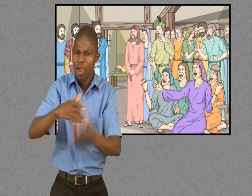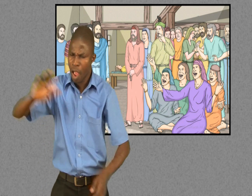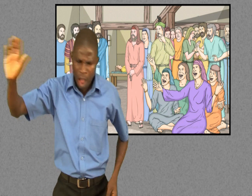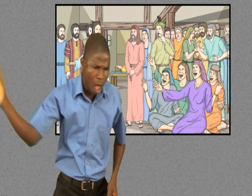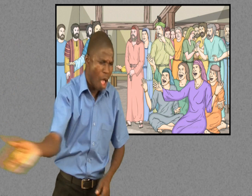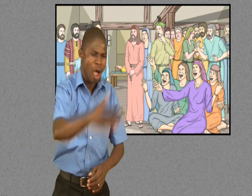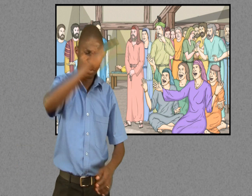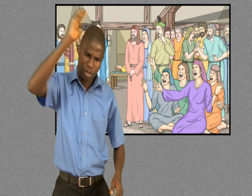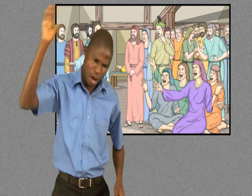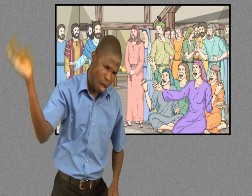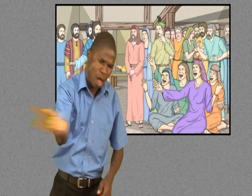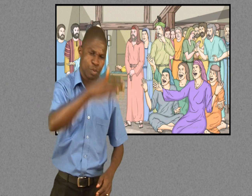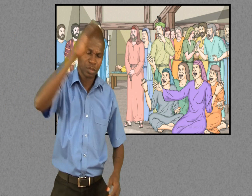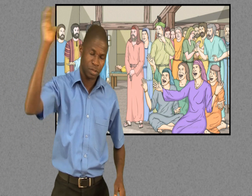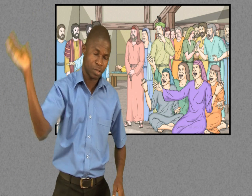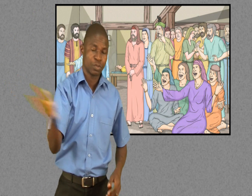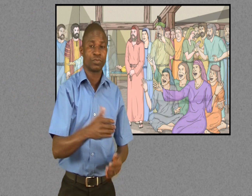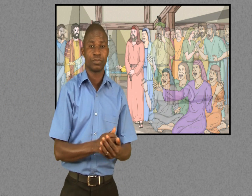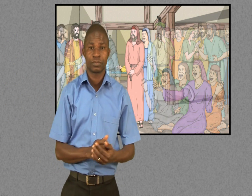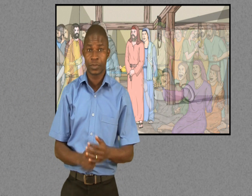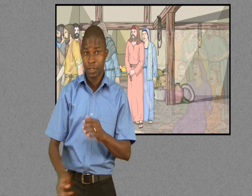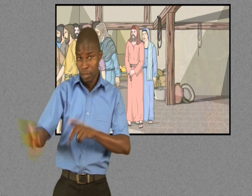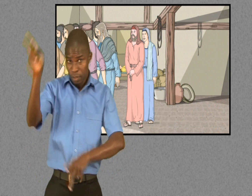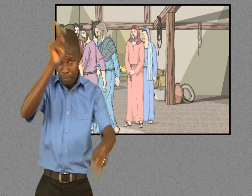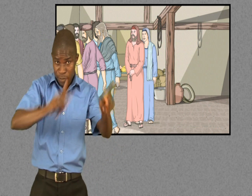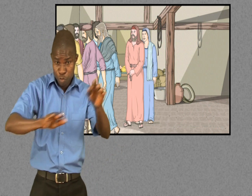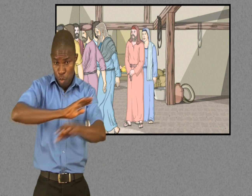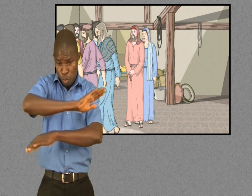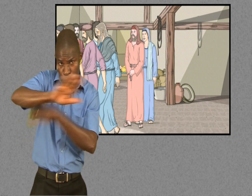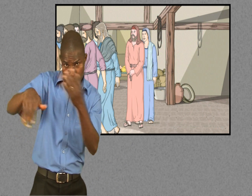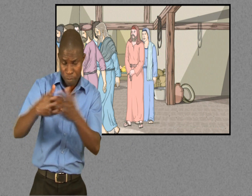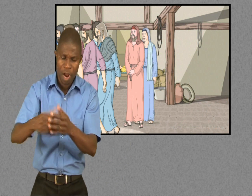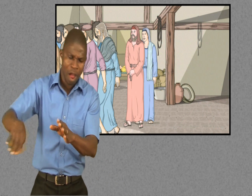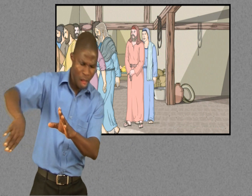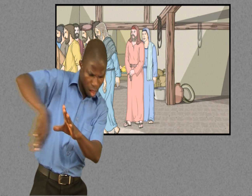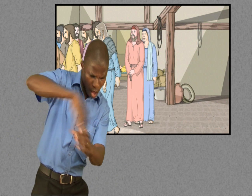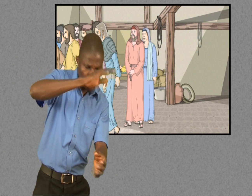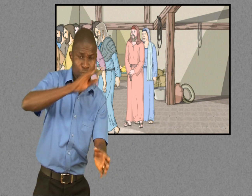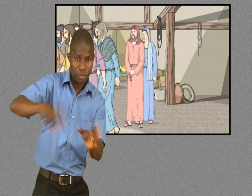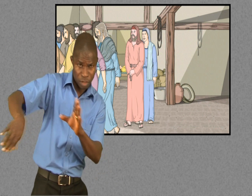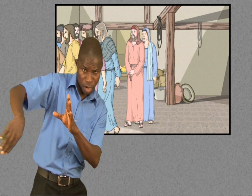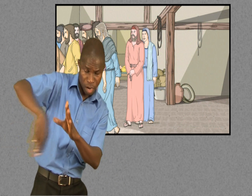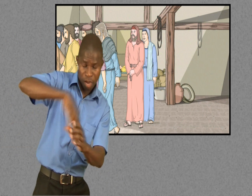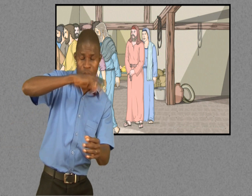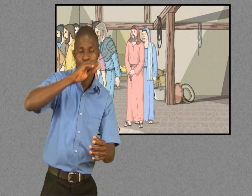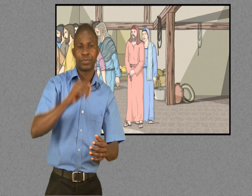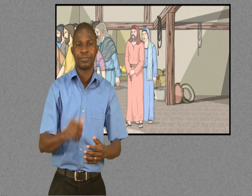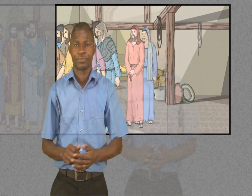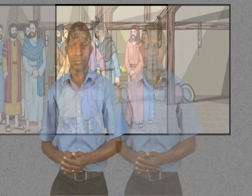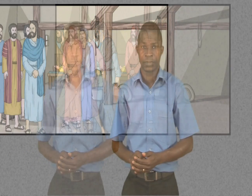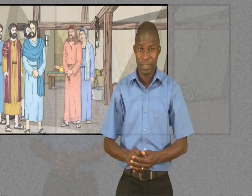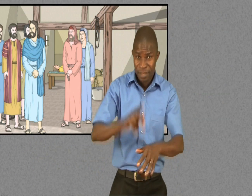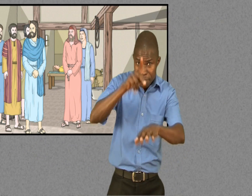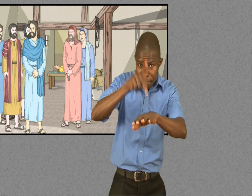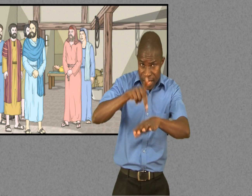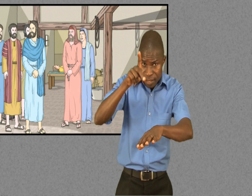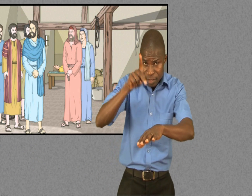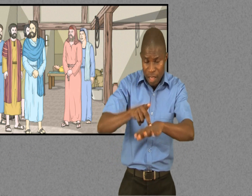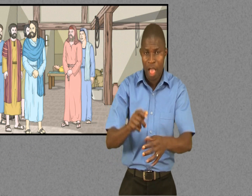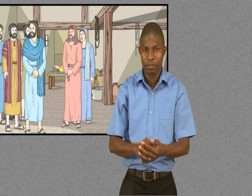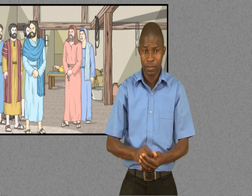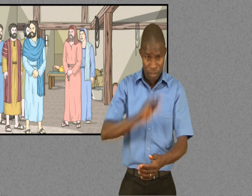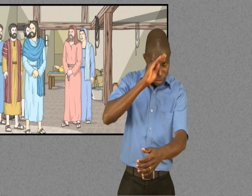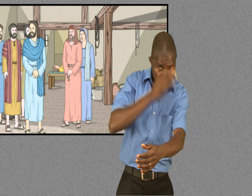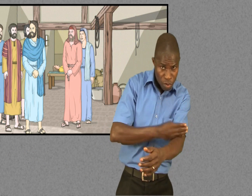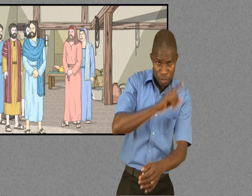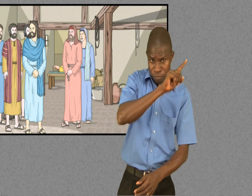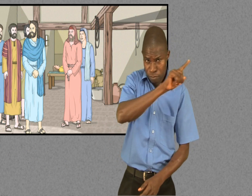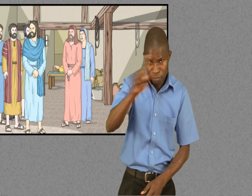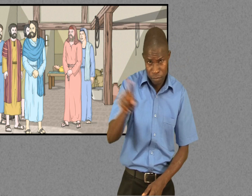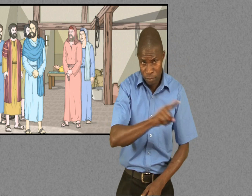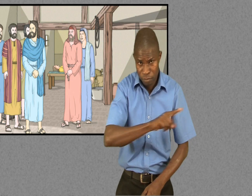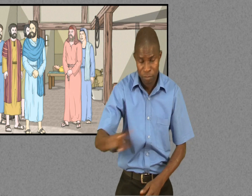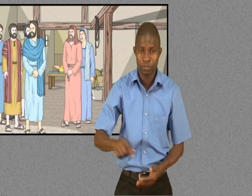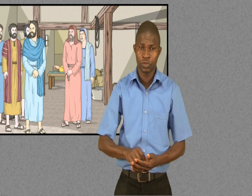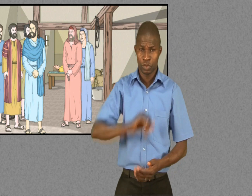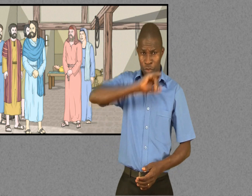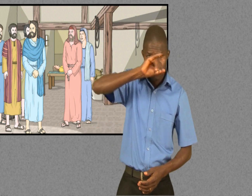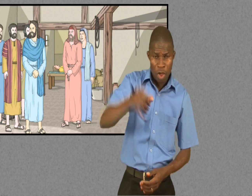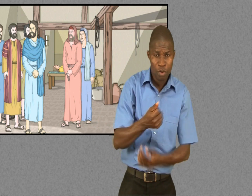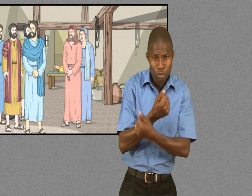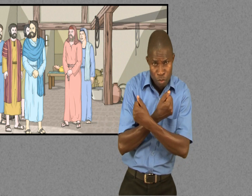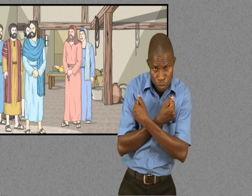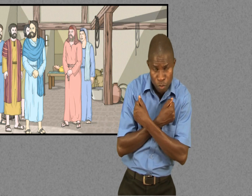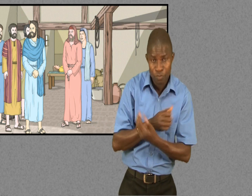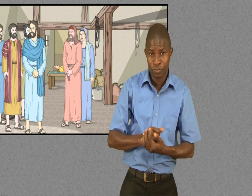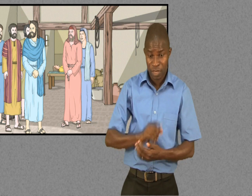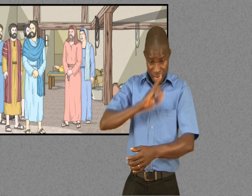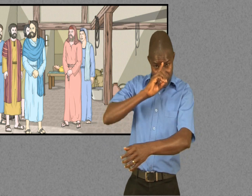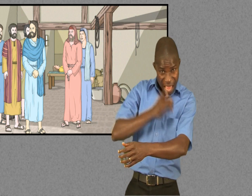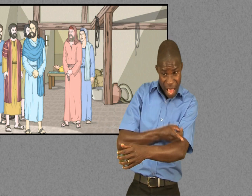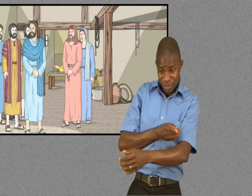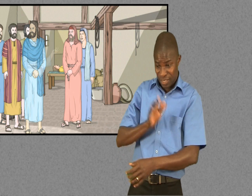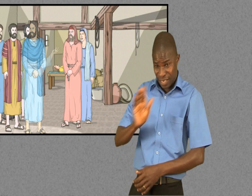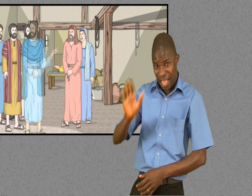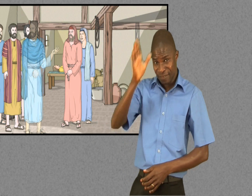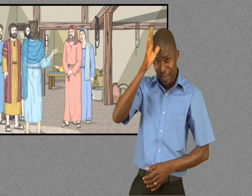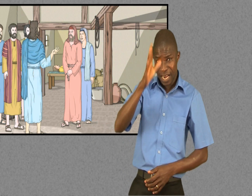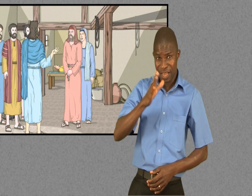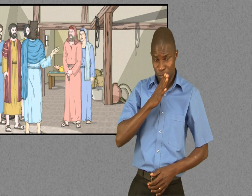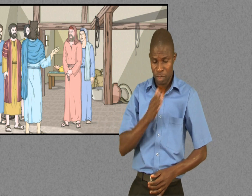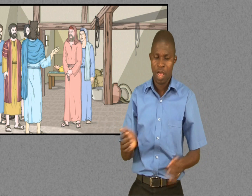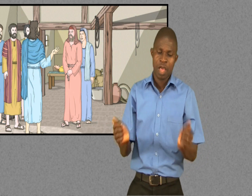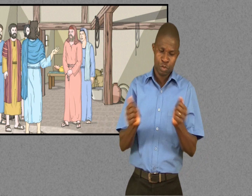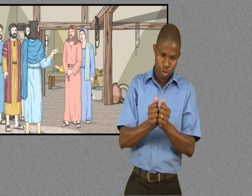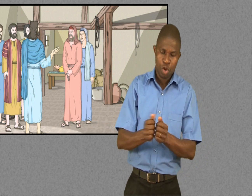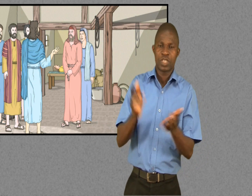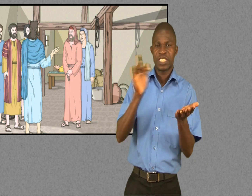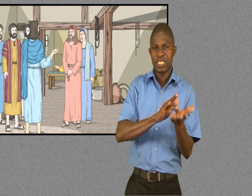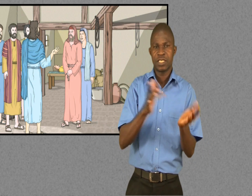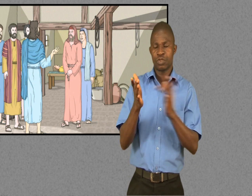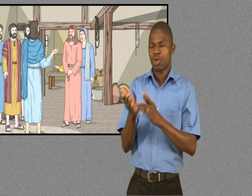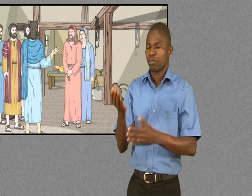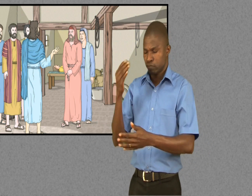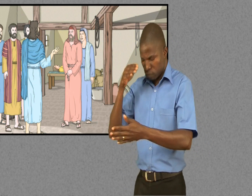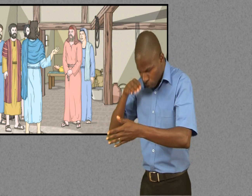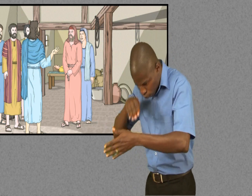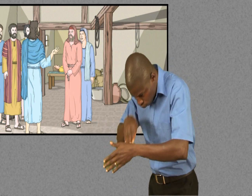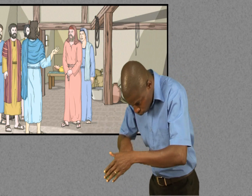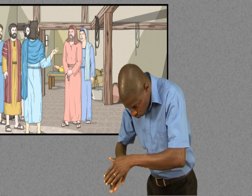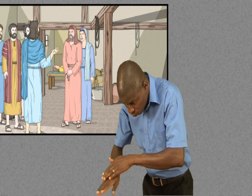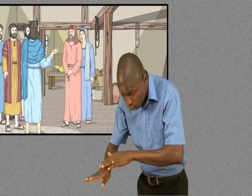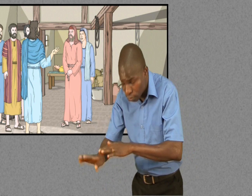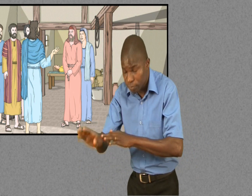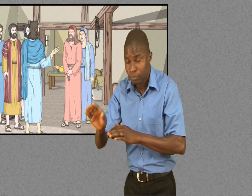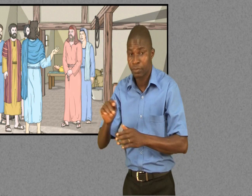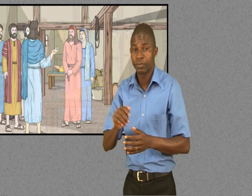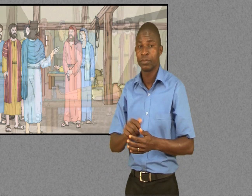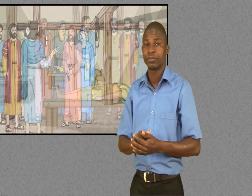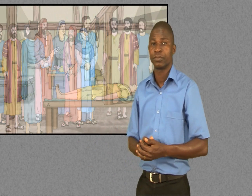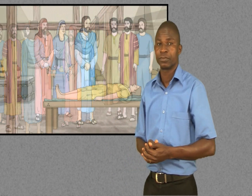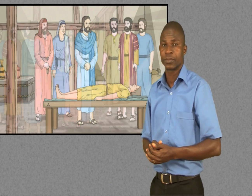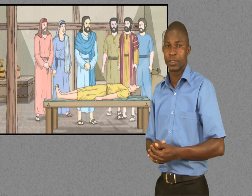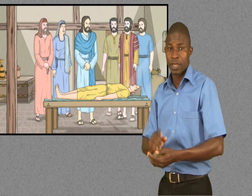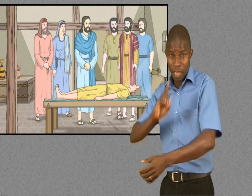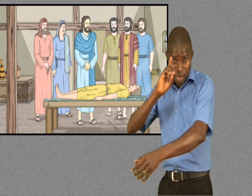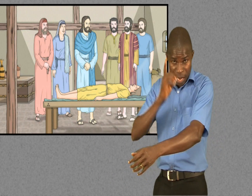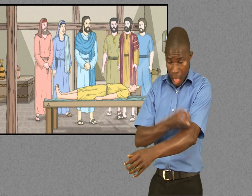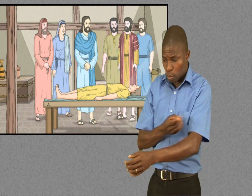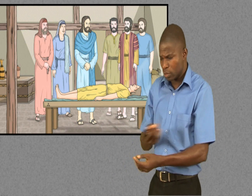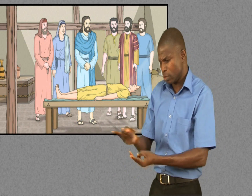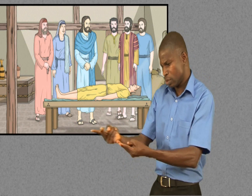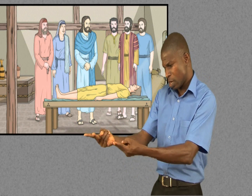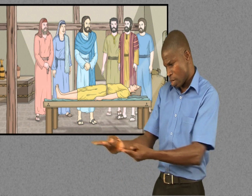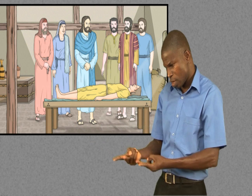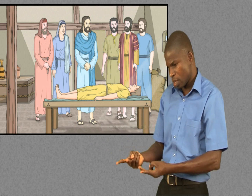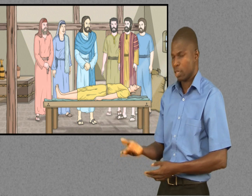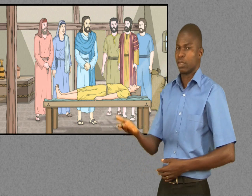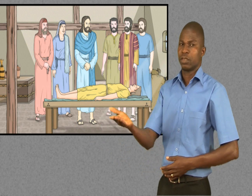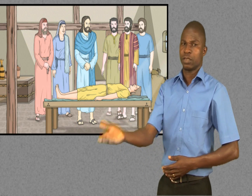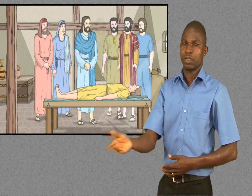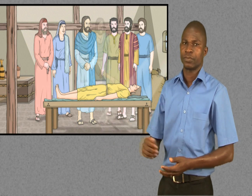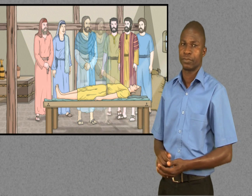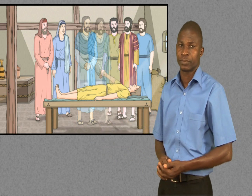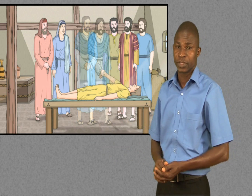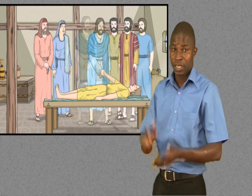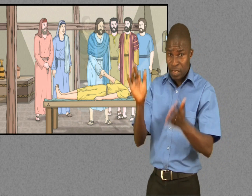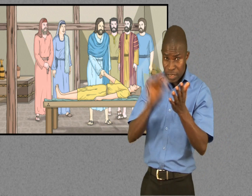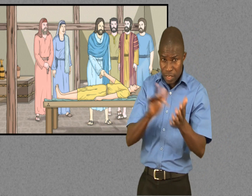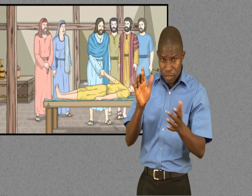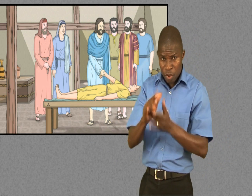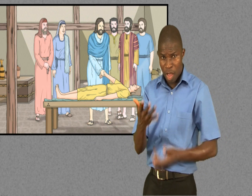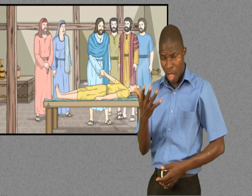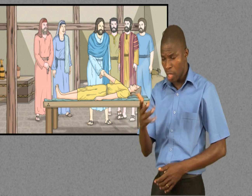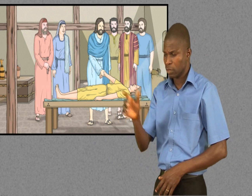After He had put them all outside, He took the child’s father and mother and His own companions, and went in to see the child.